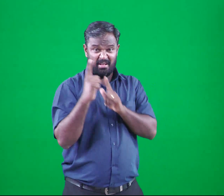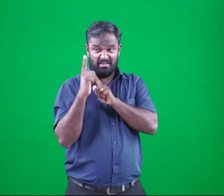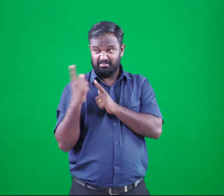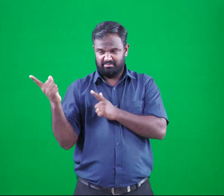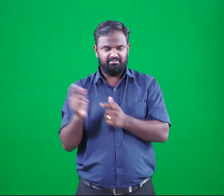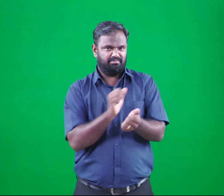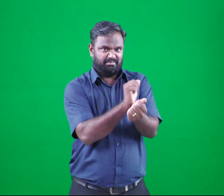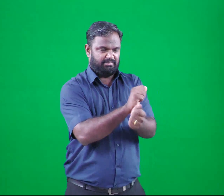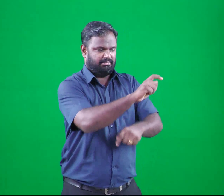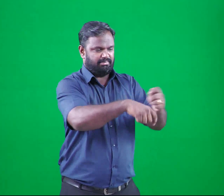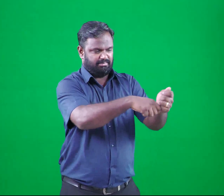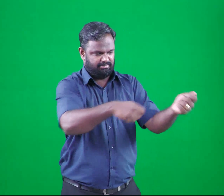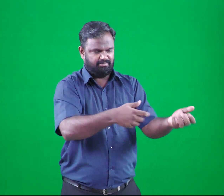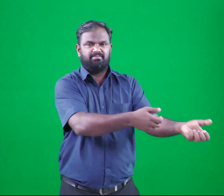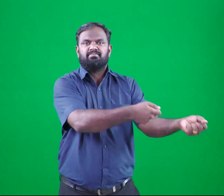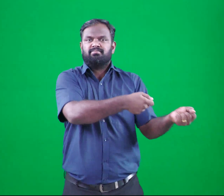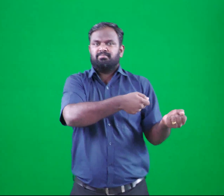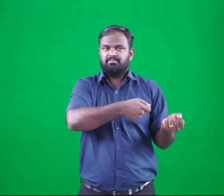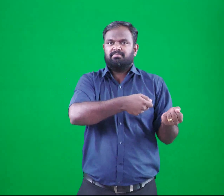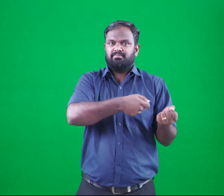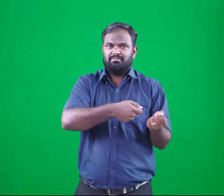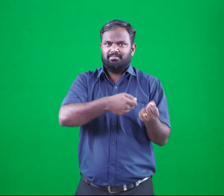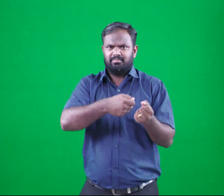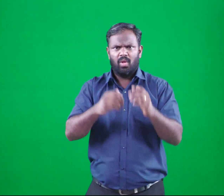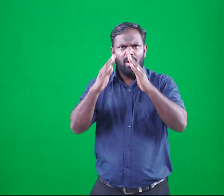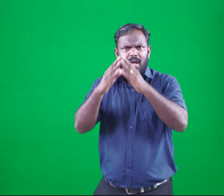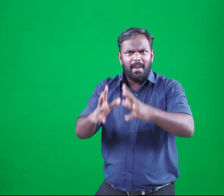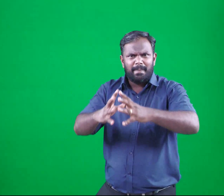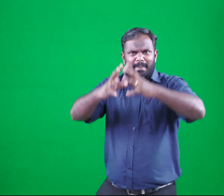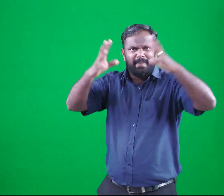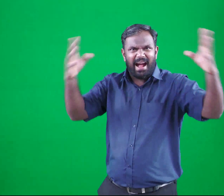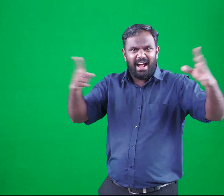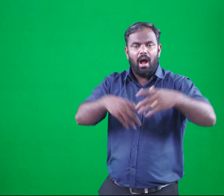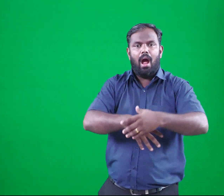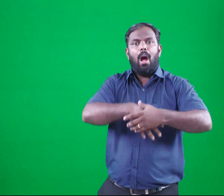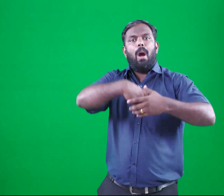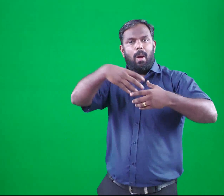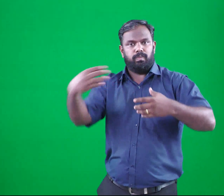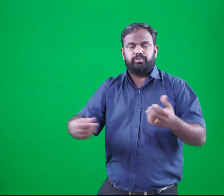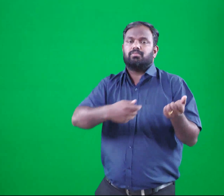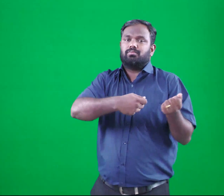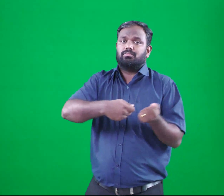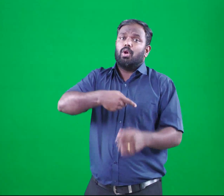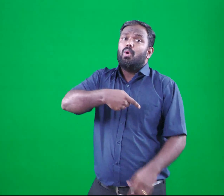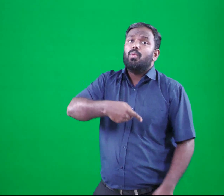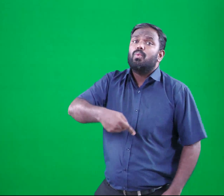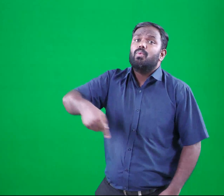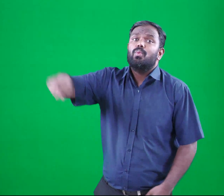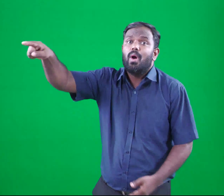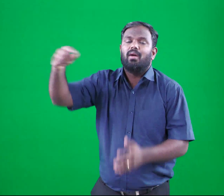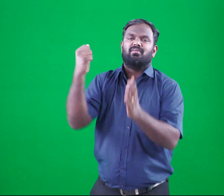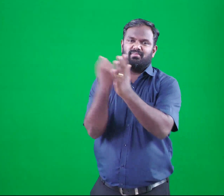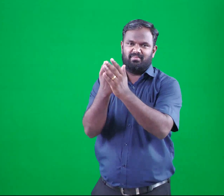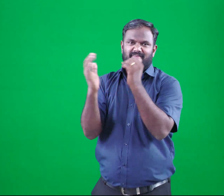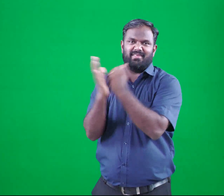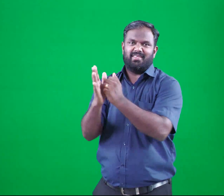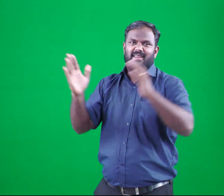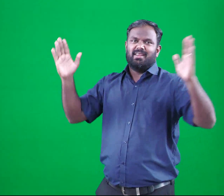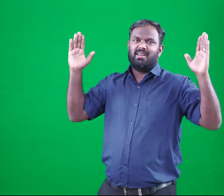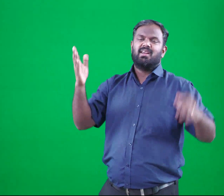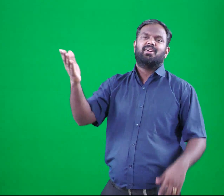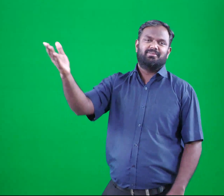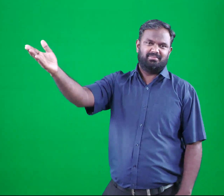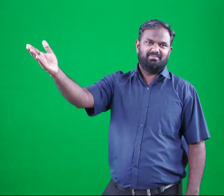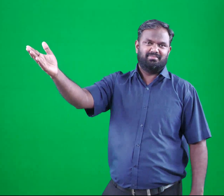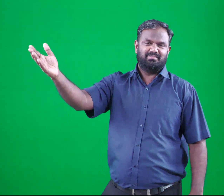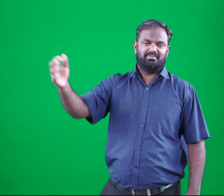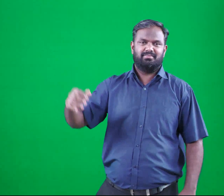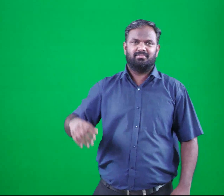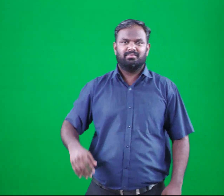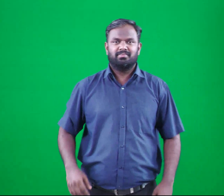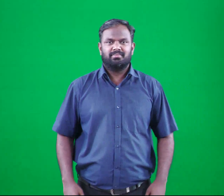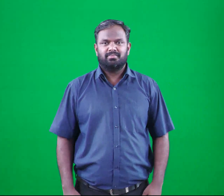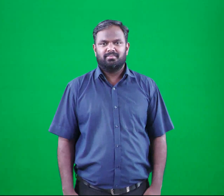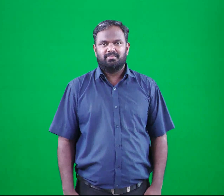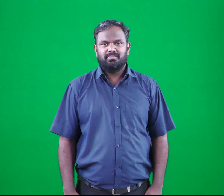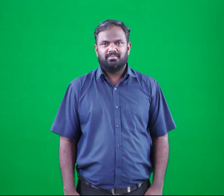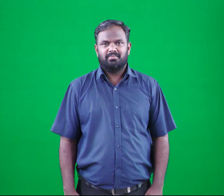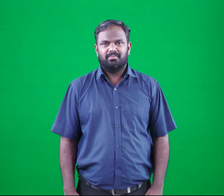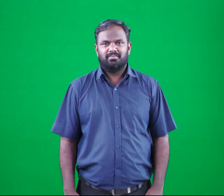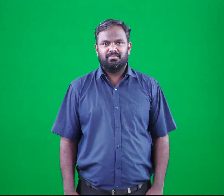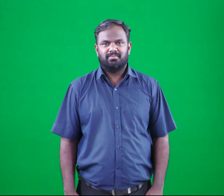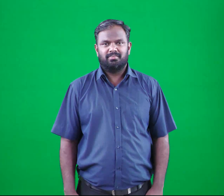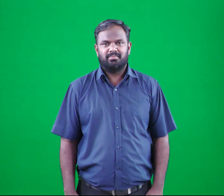Then they led Him out to crucify Him.